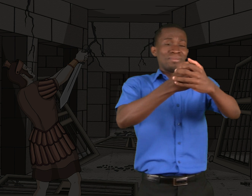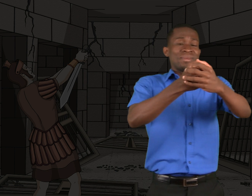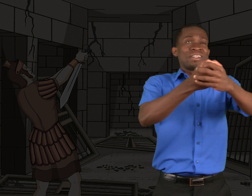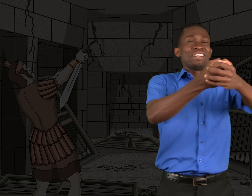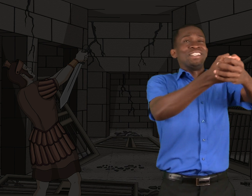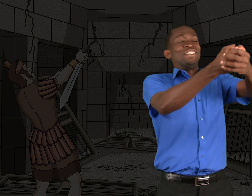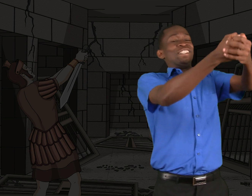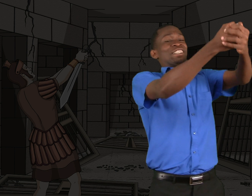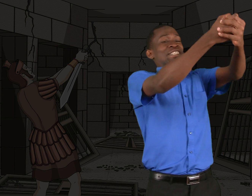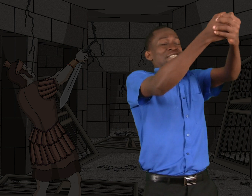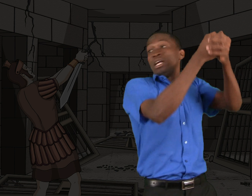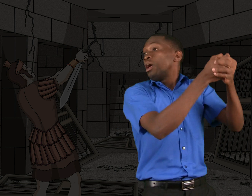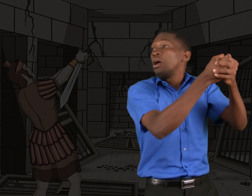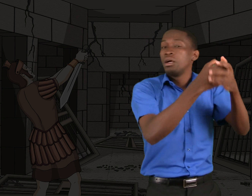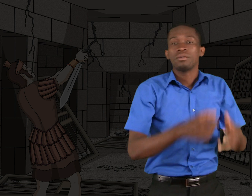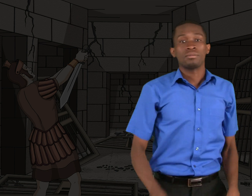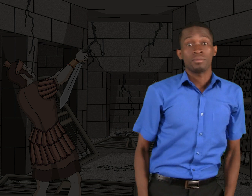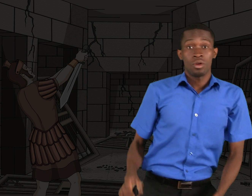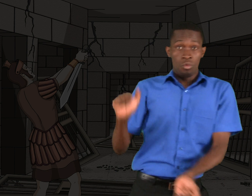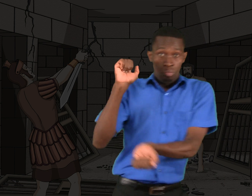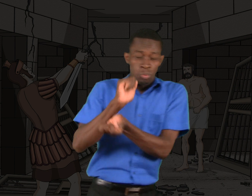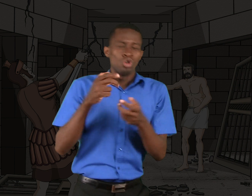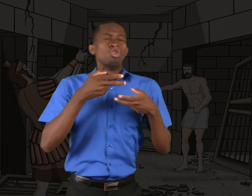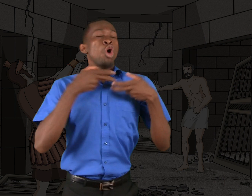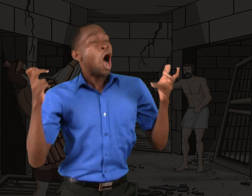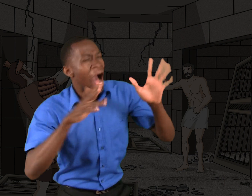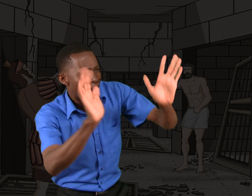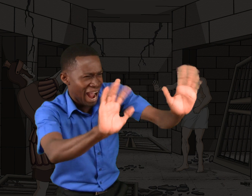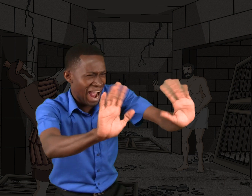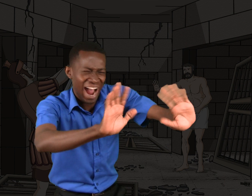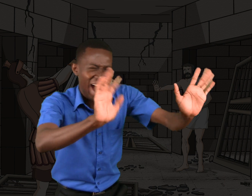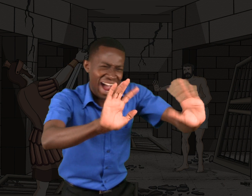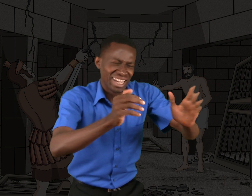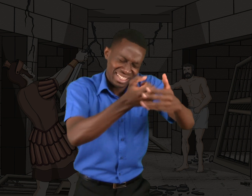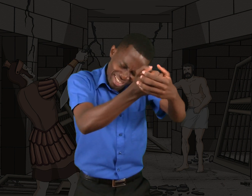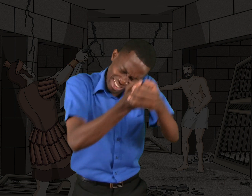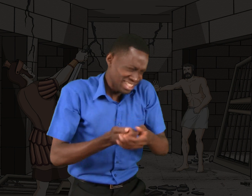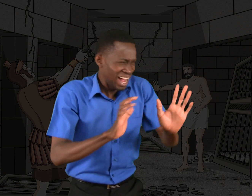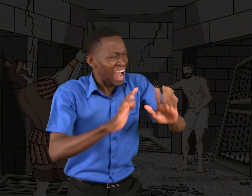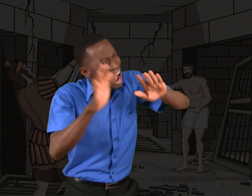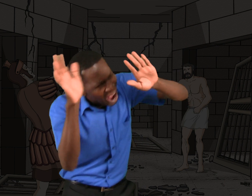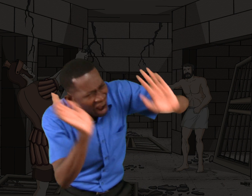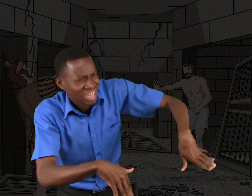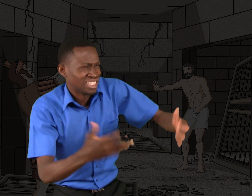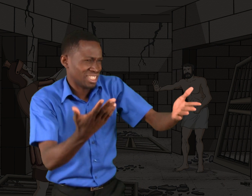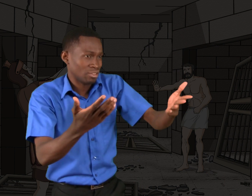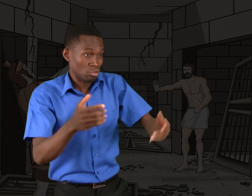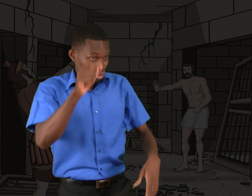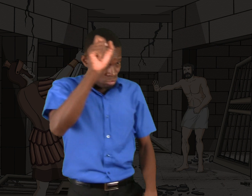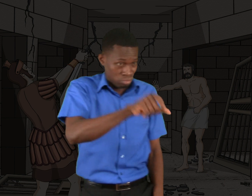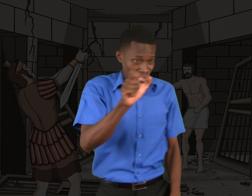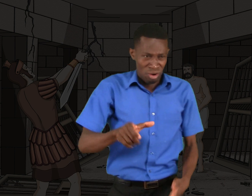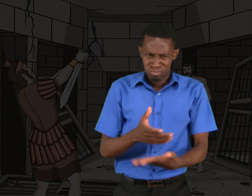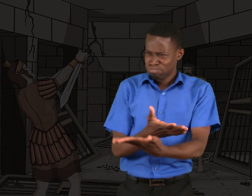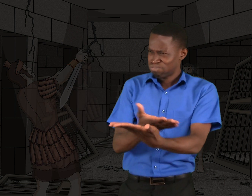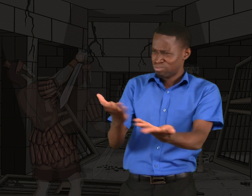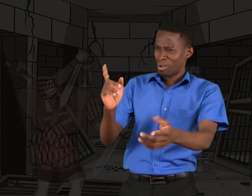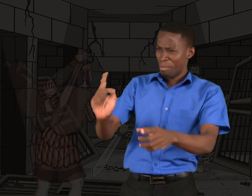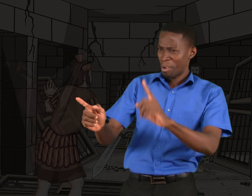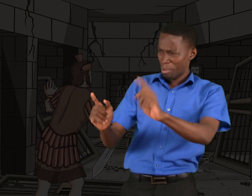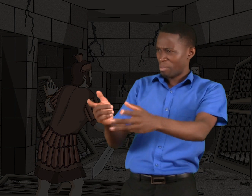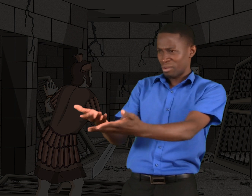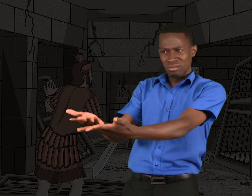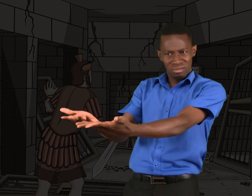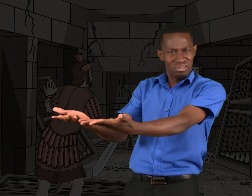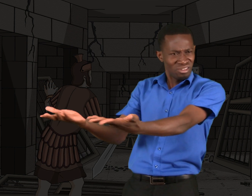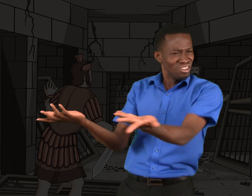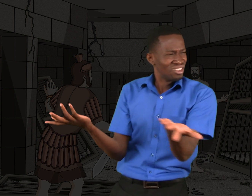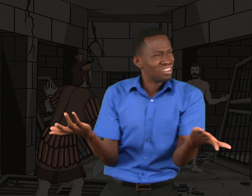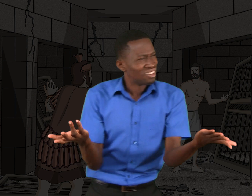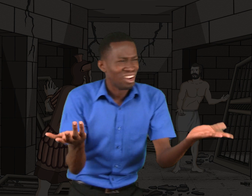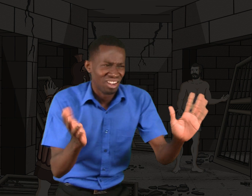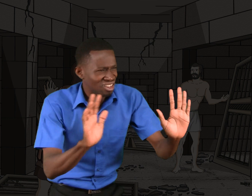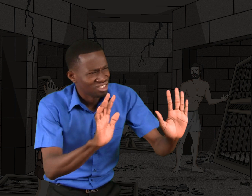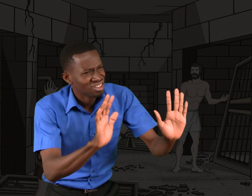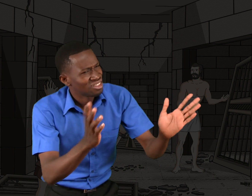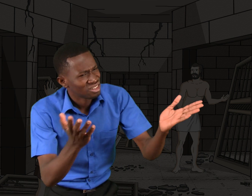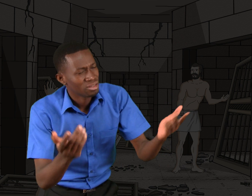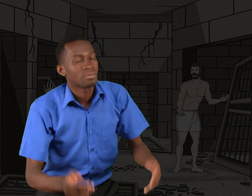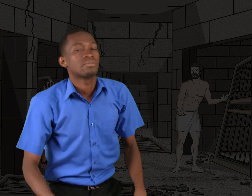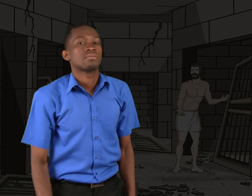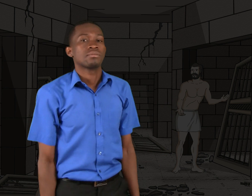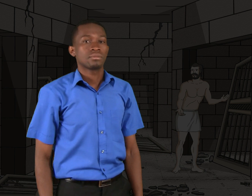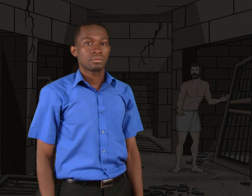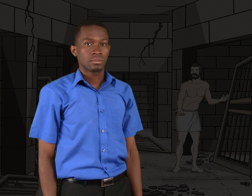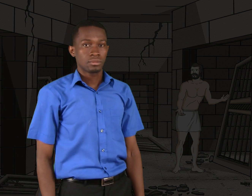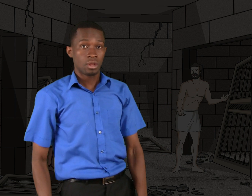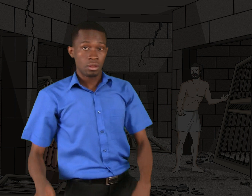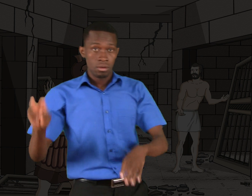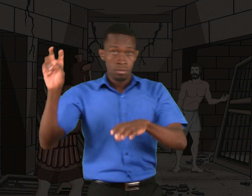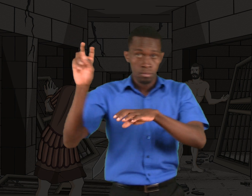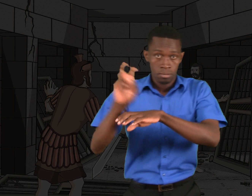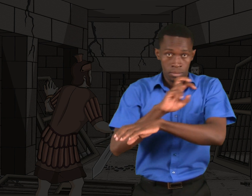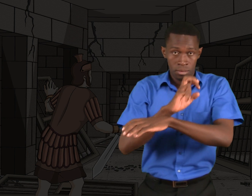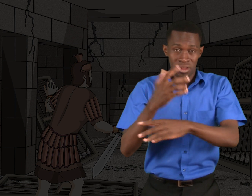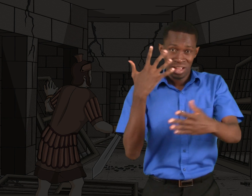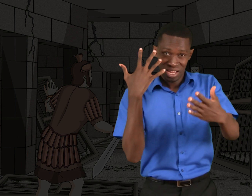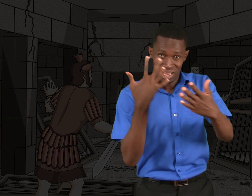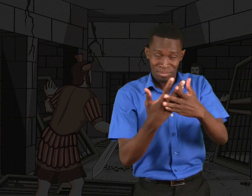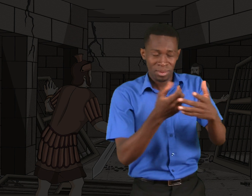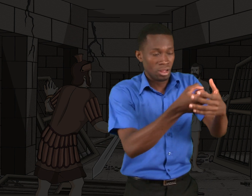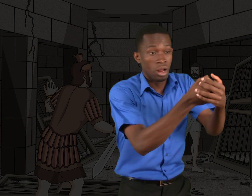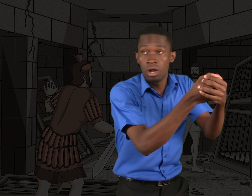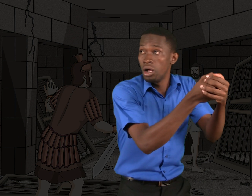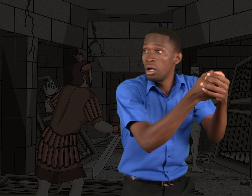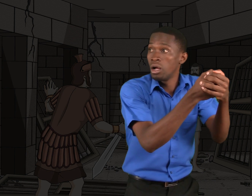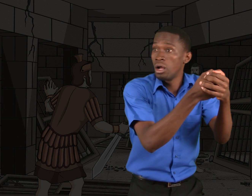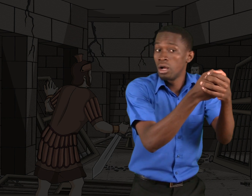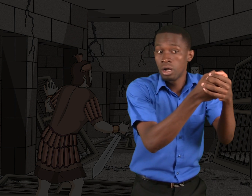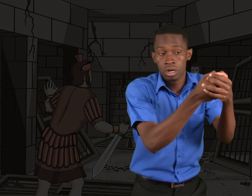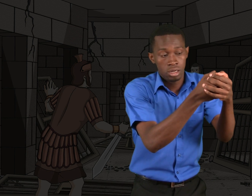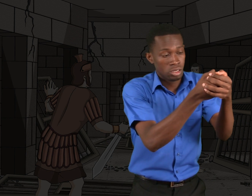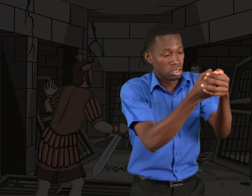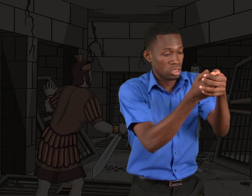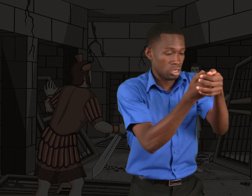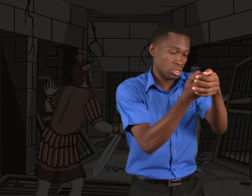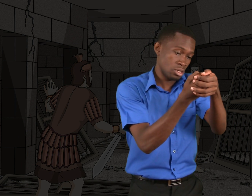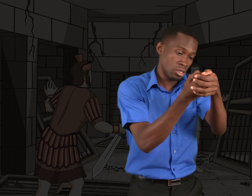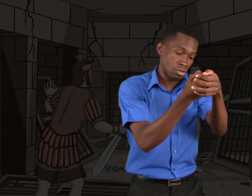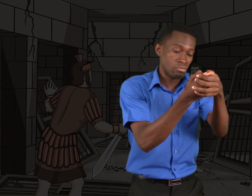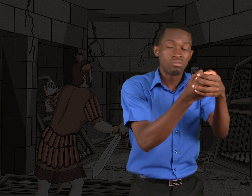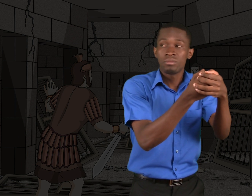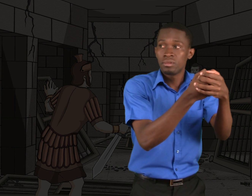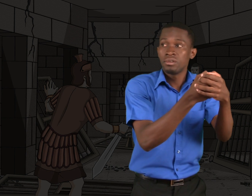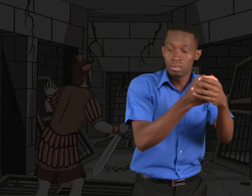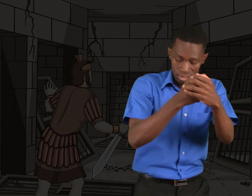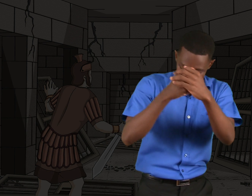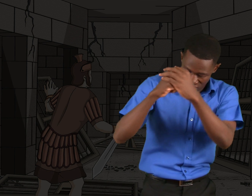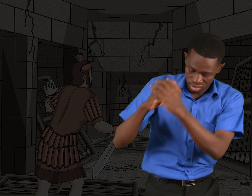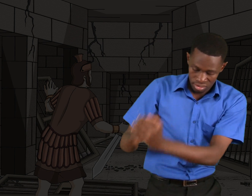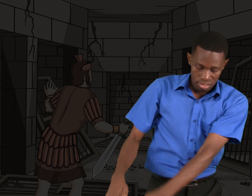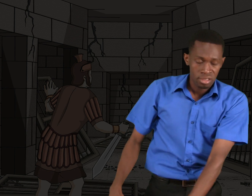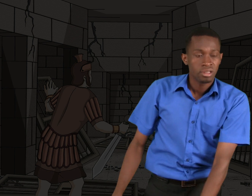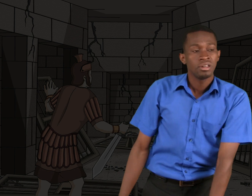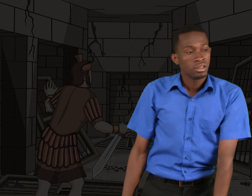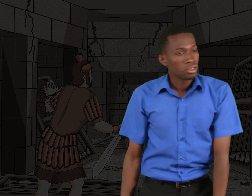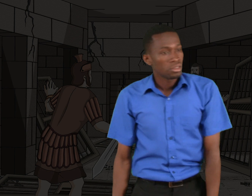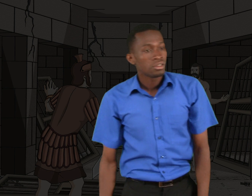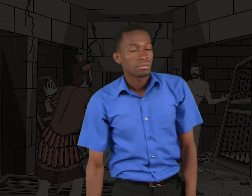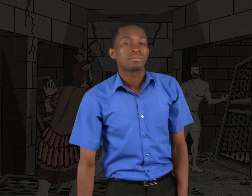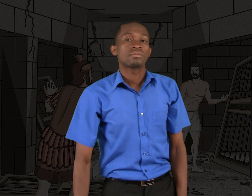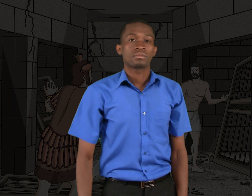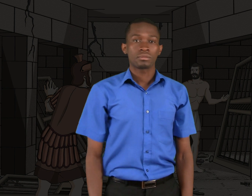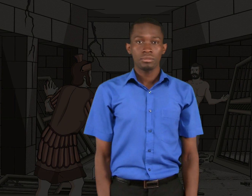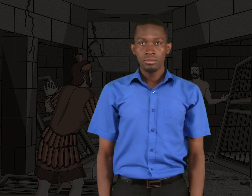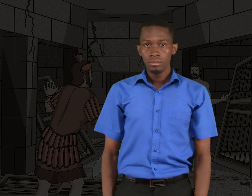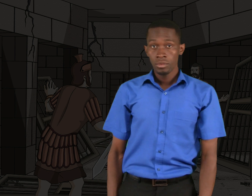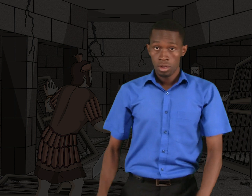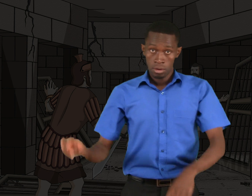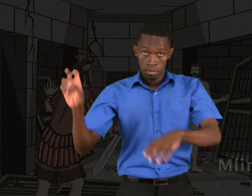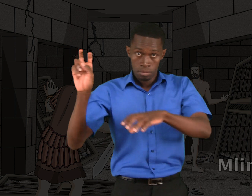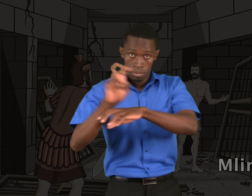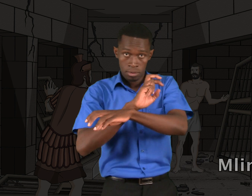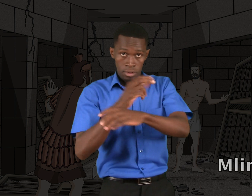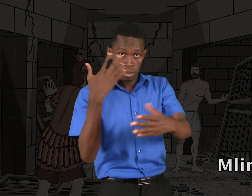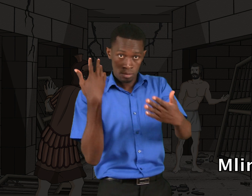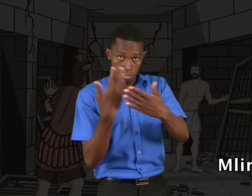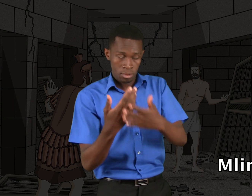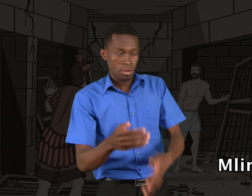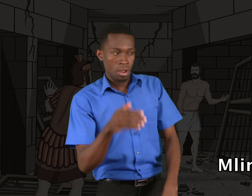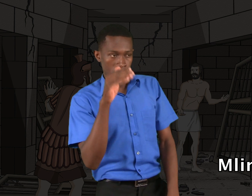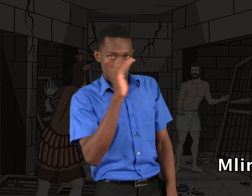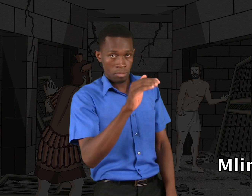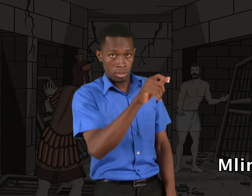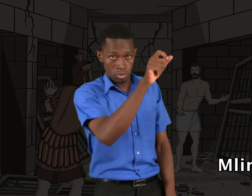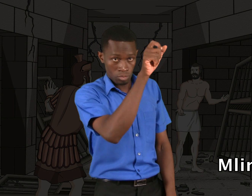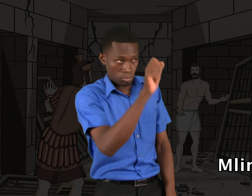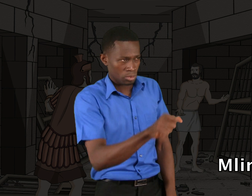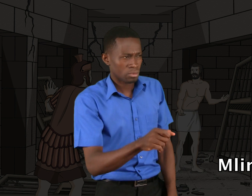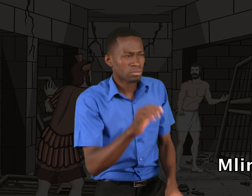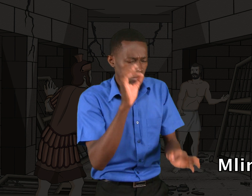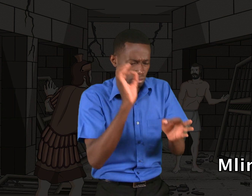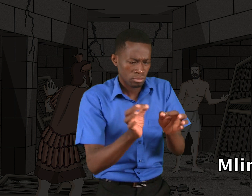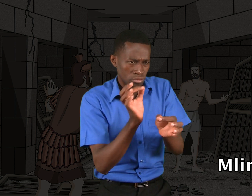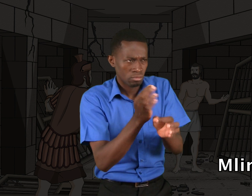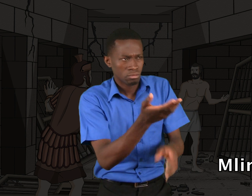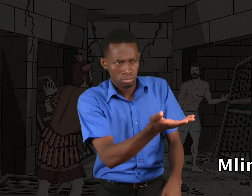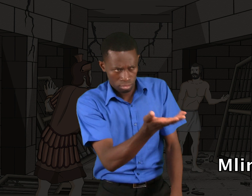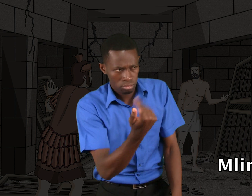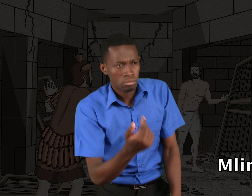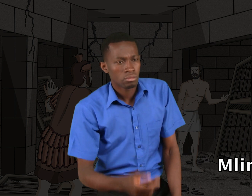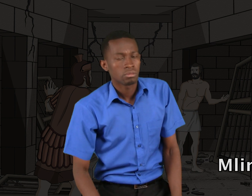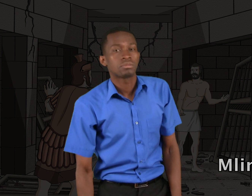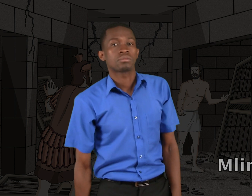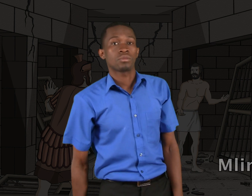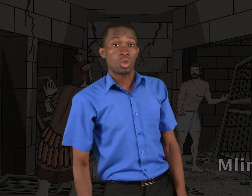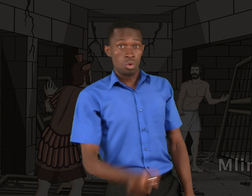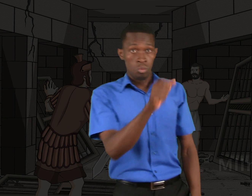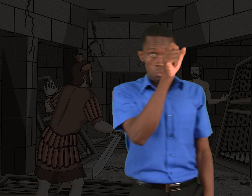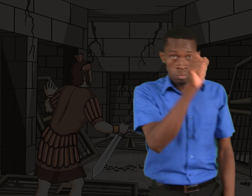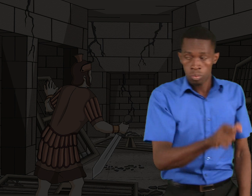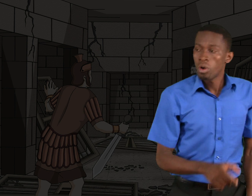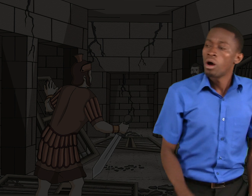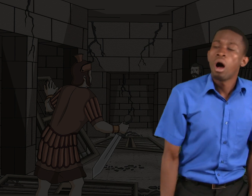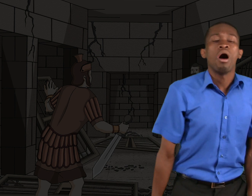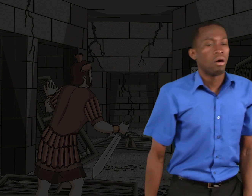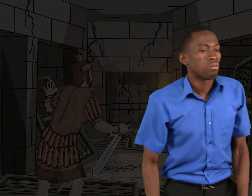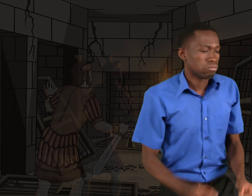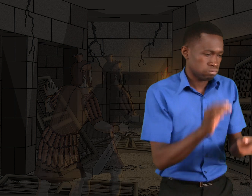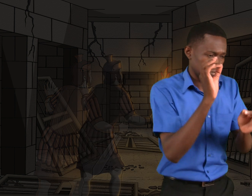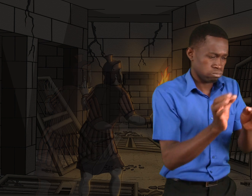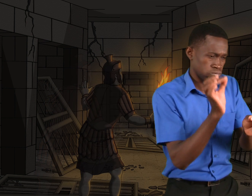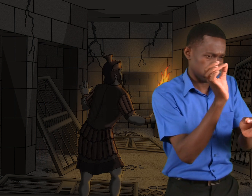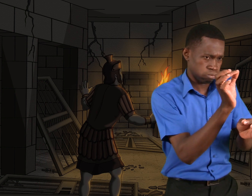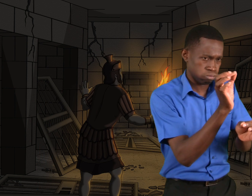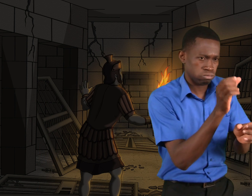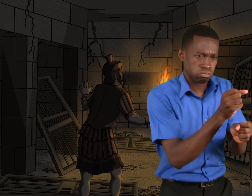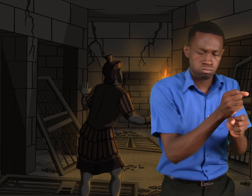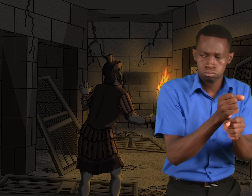But Paul called out in a loud voice, “Do not harm yourself! We are all here!”